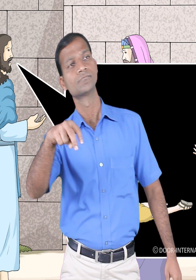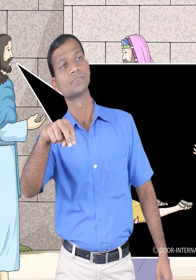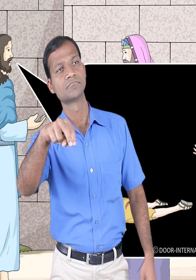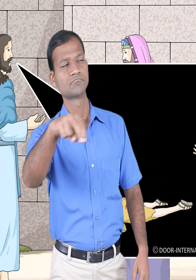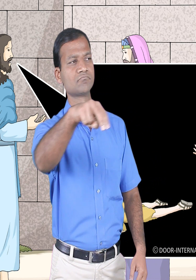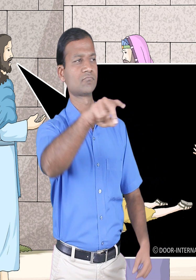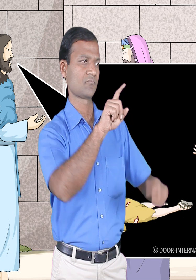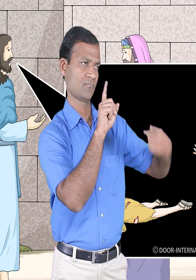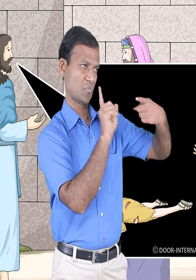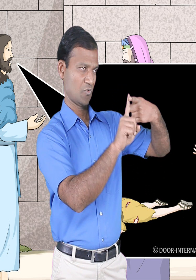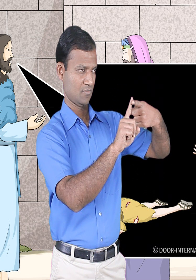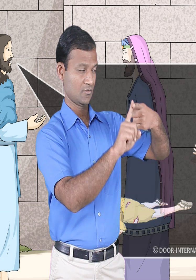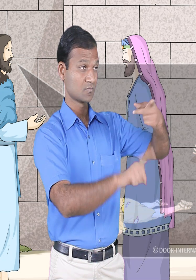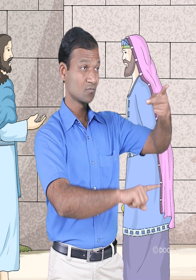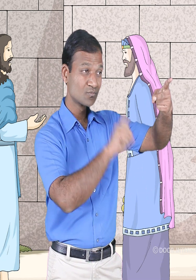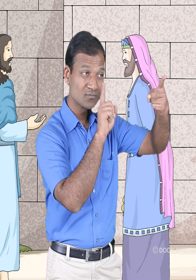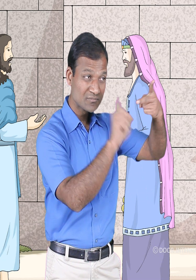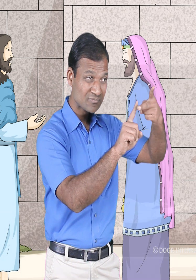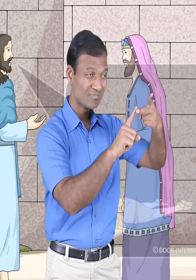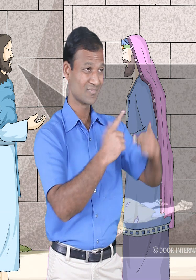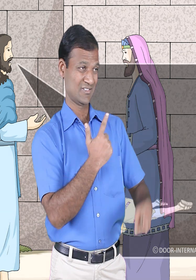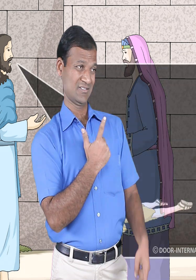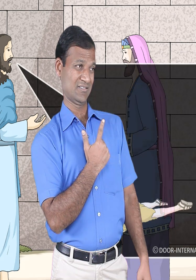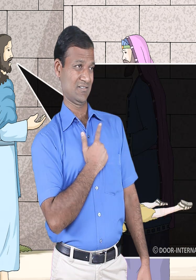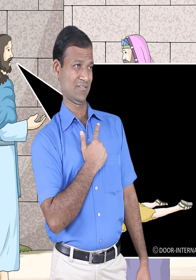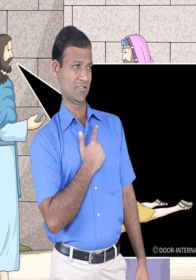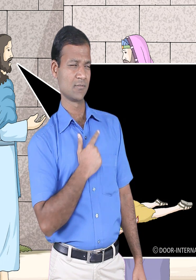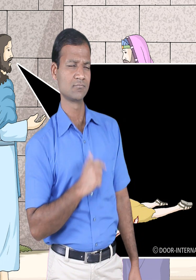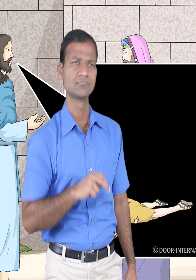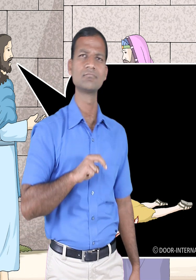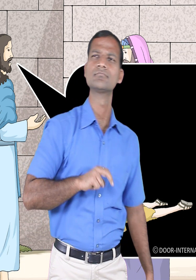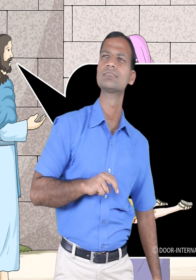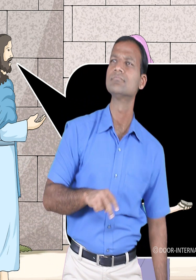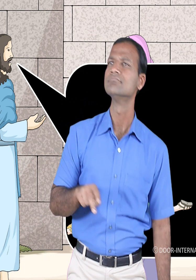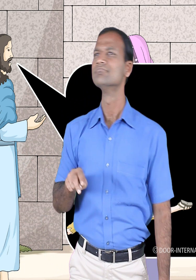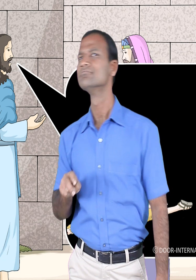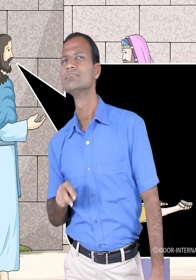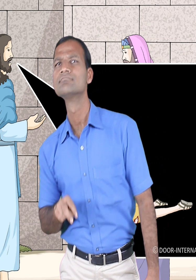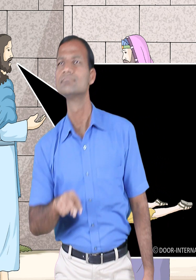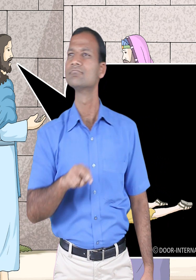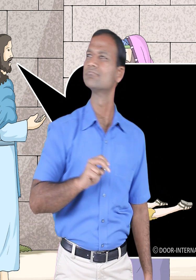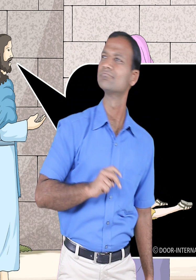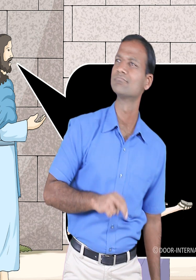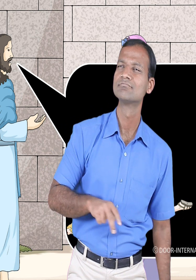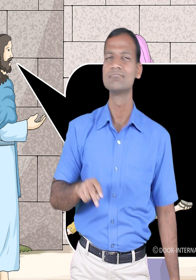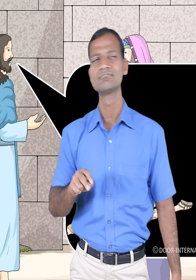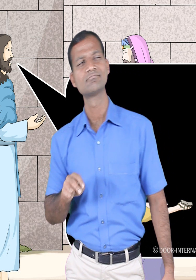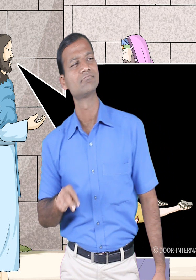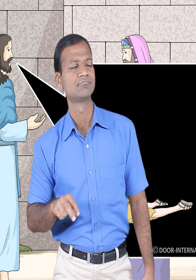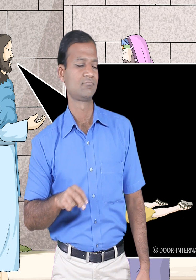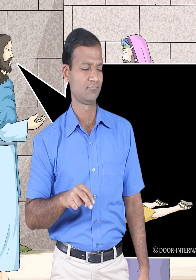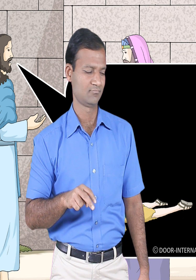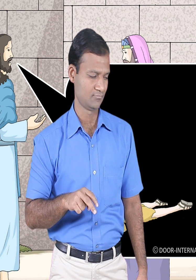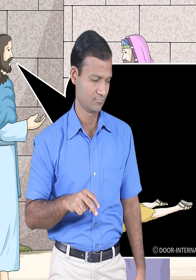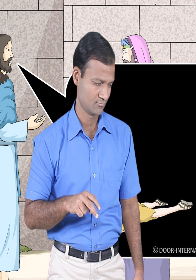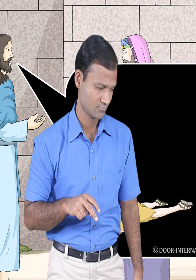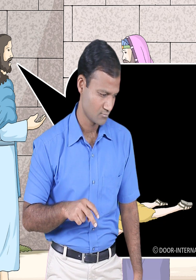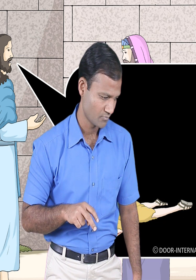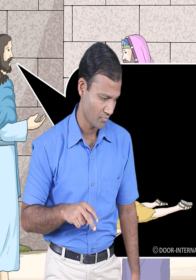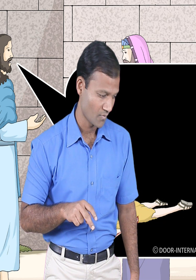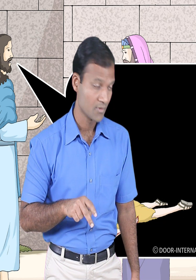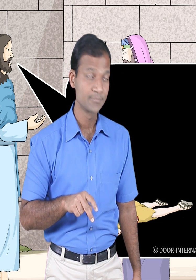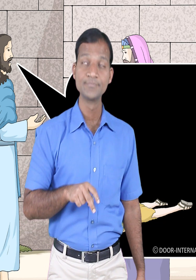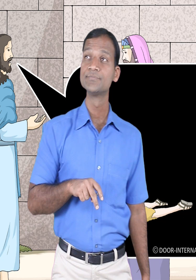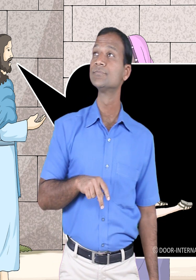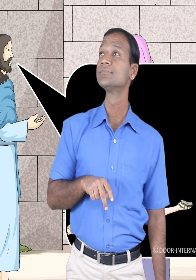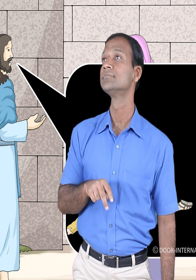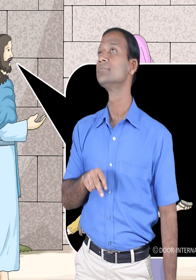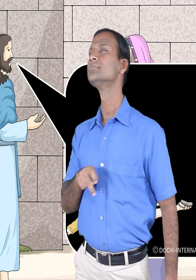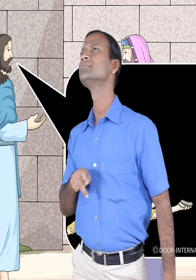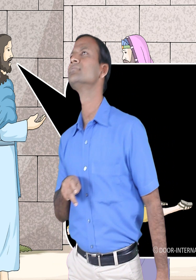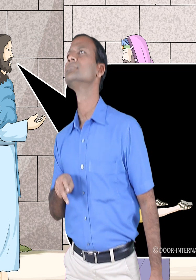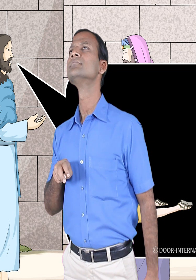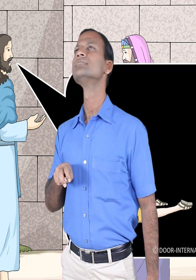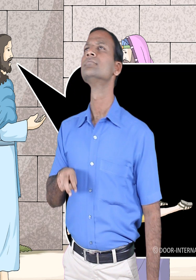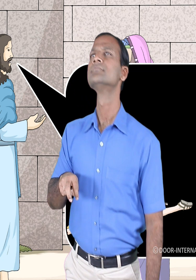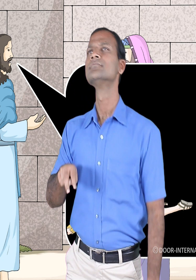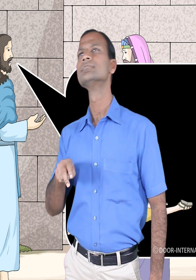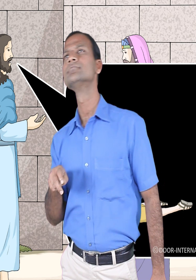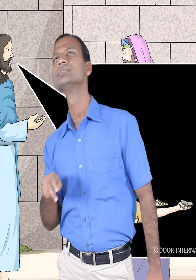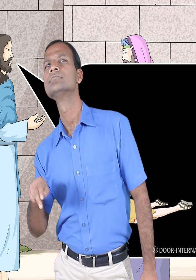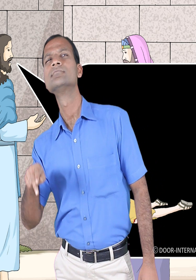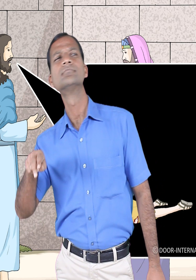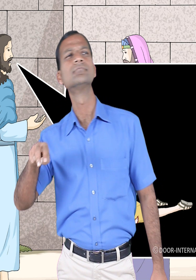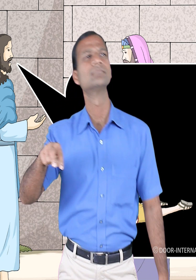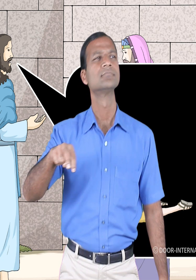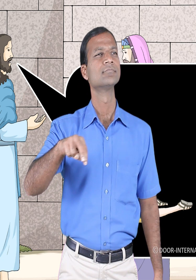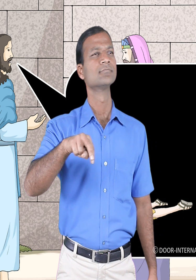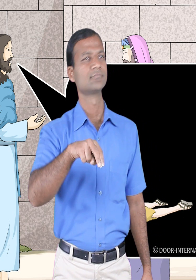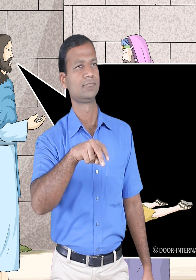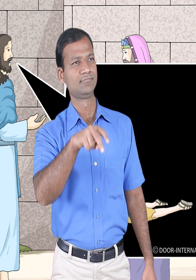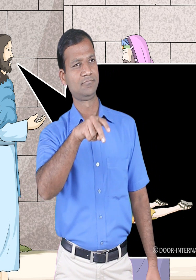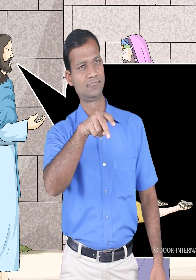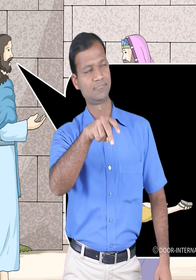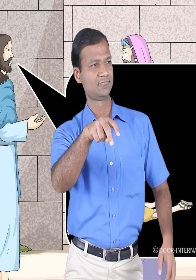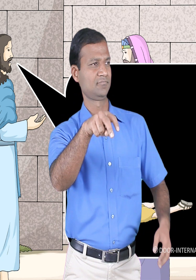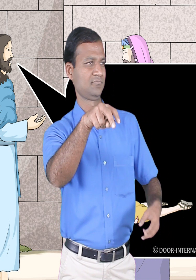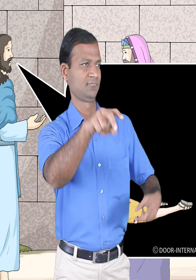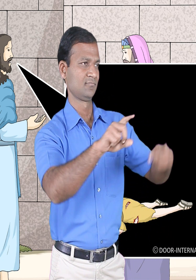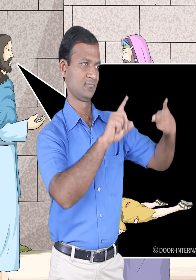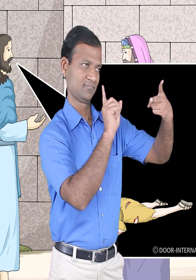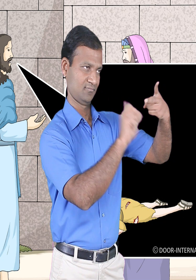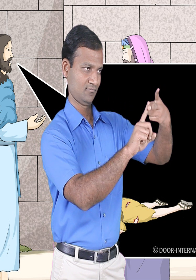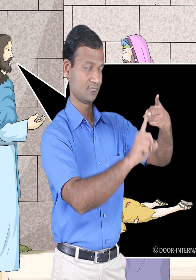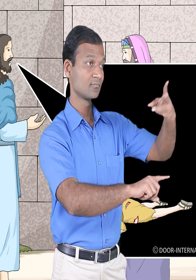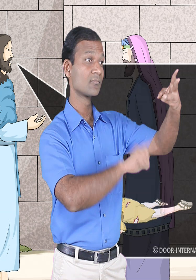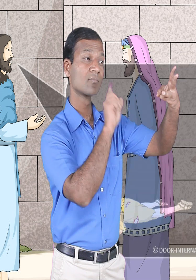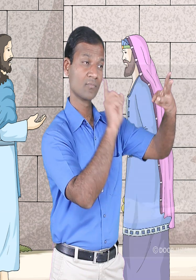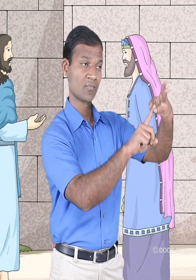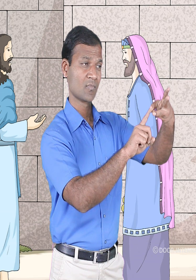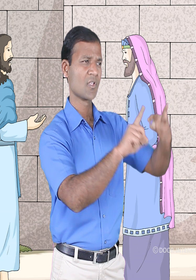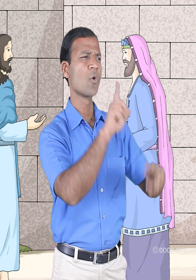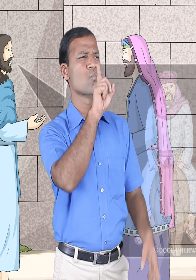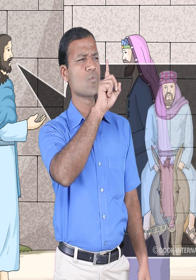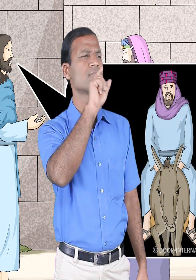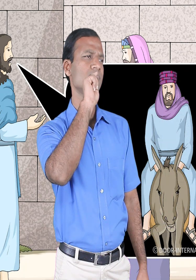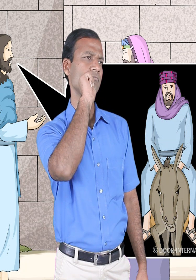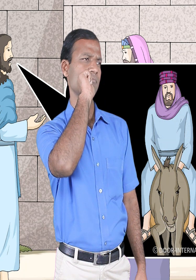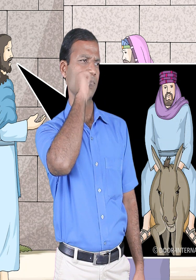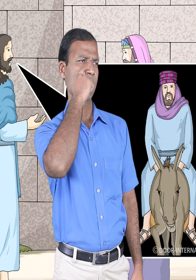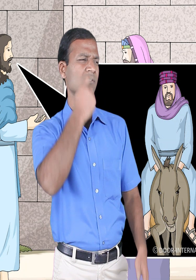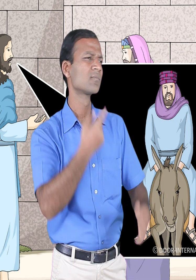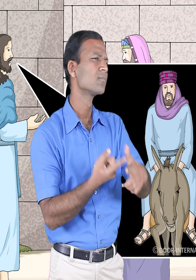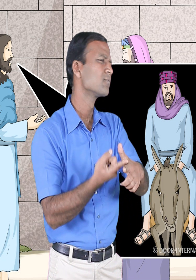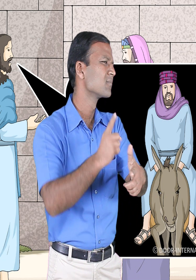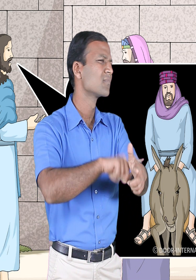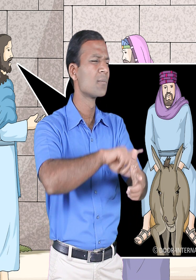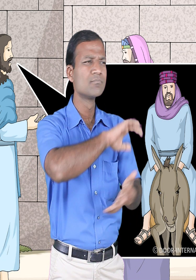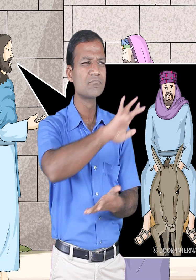So too, when a Levite came to that spot and saw him, he passed by on the other side.